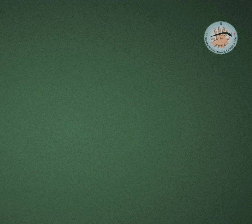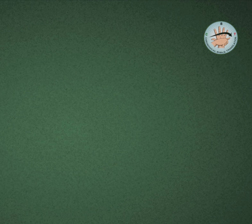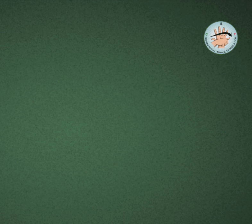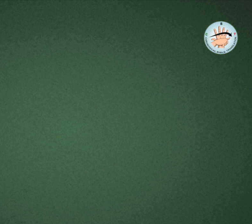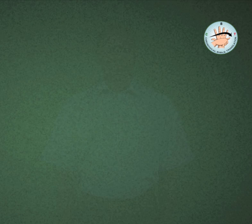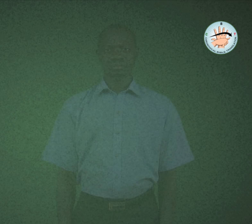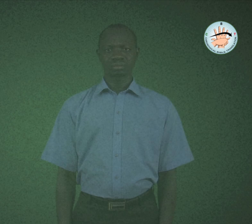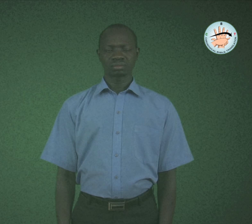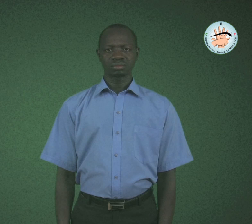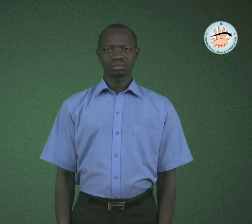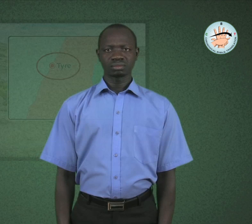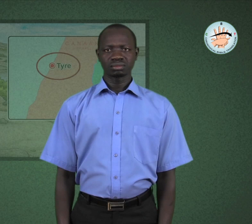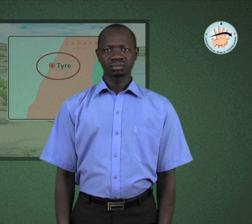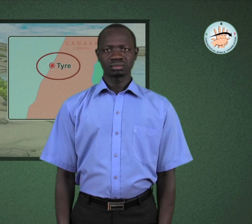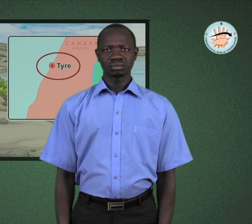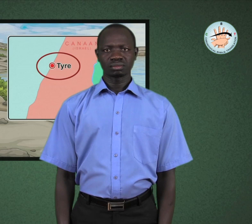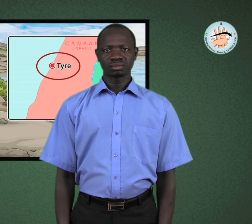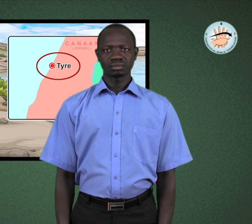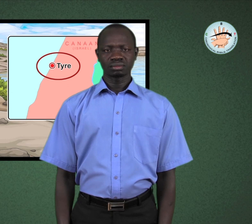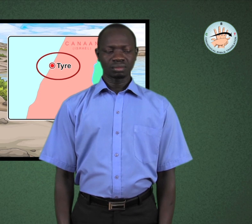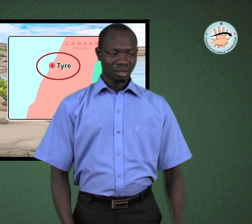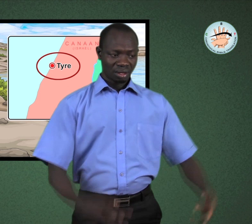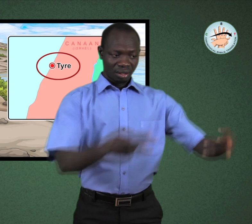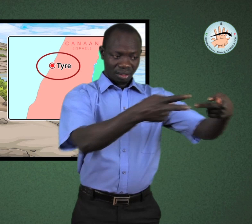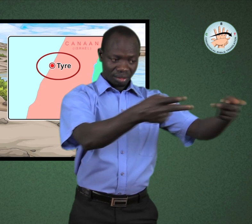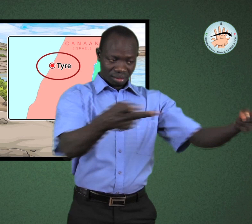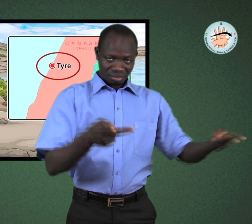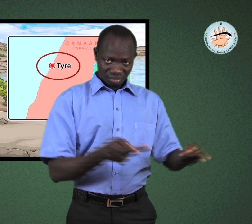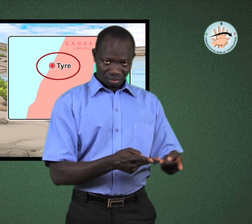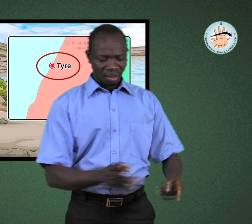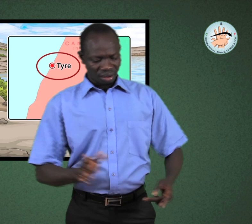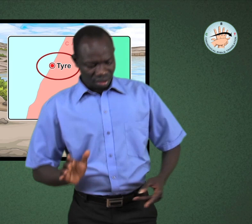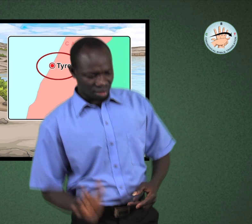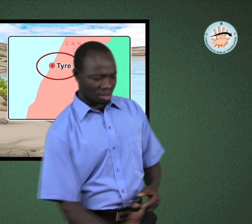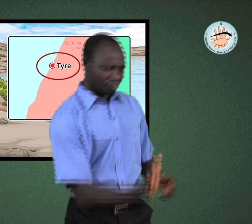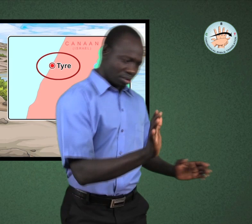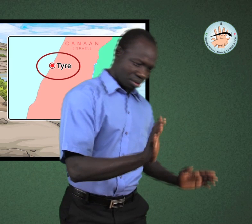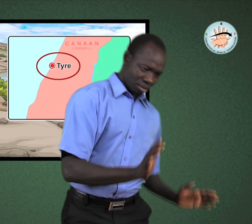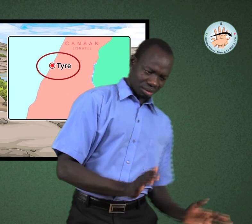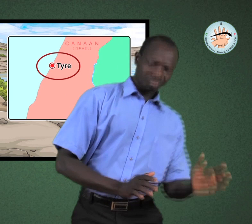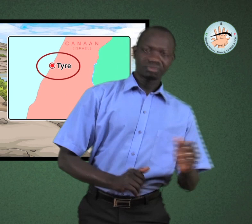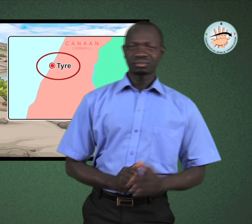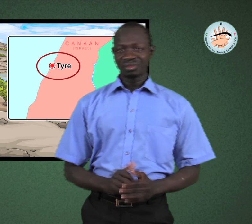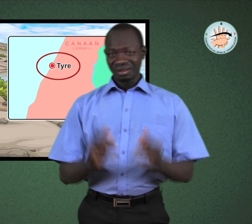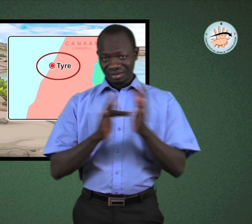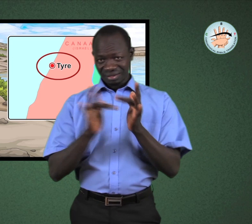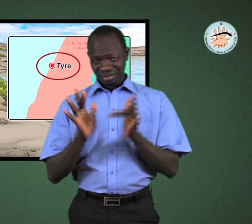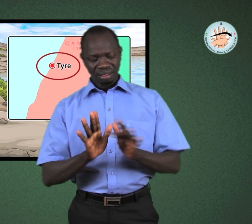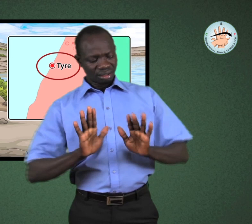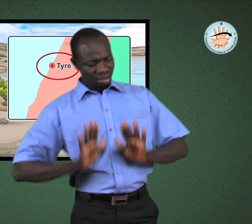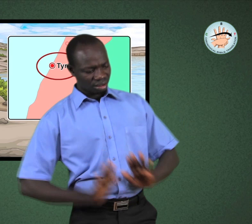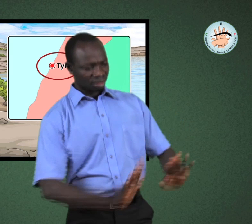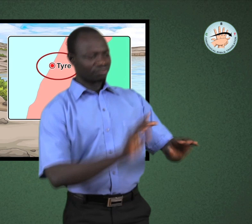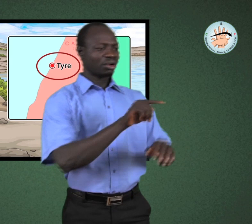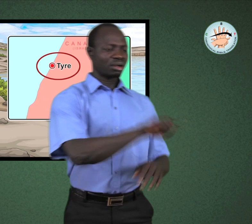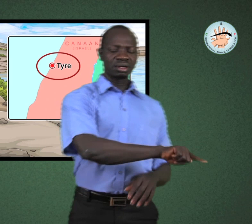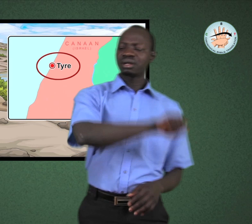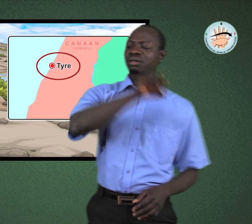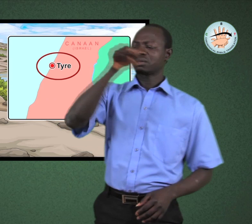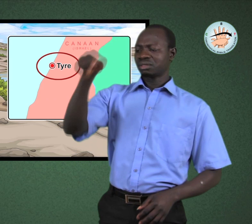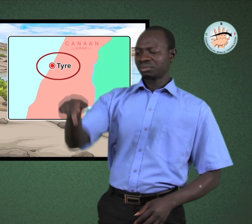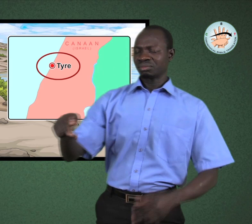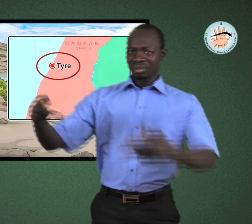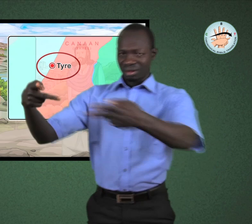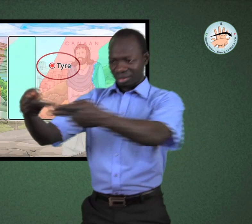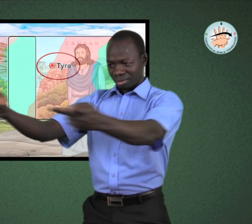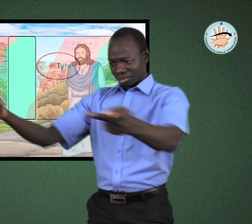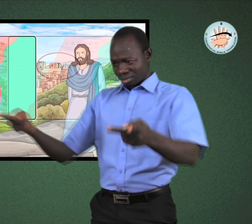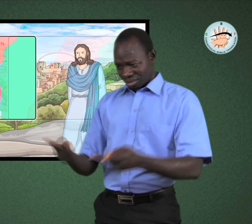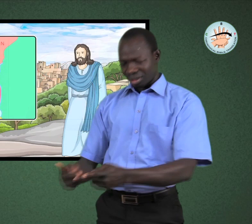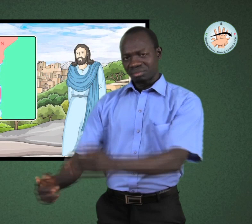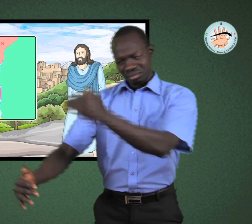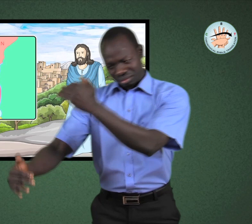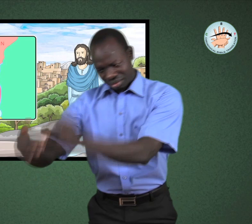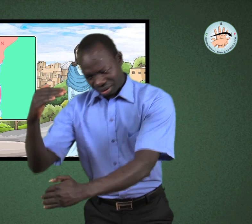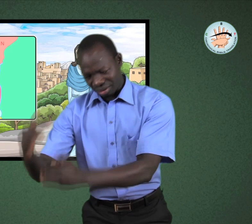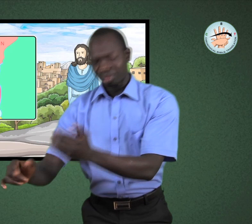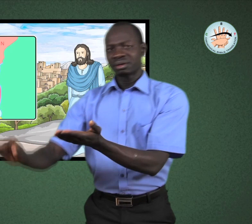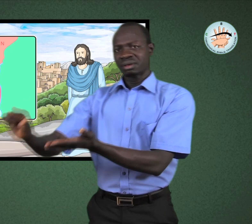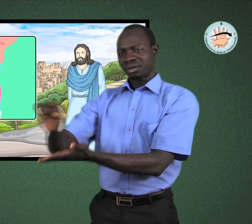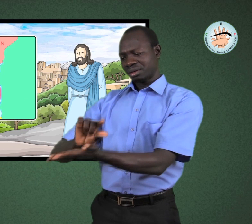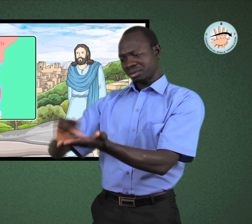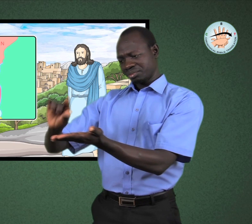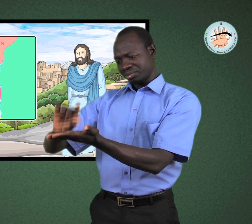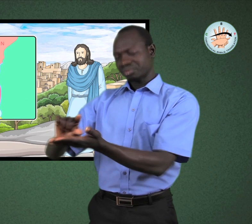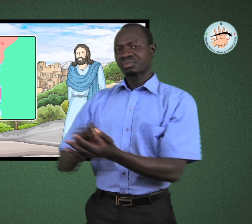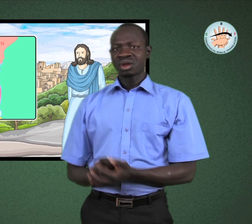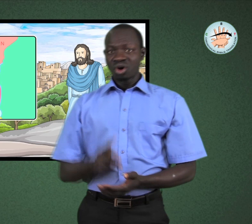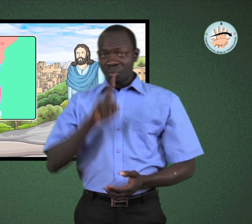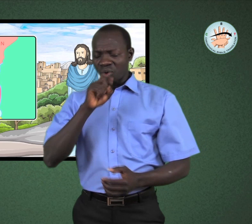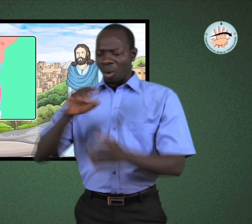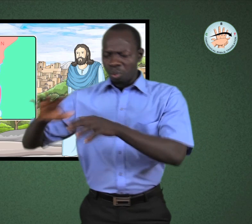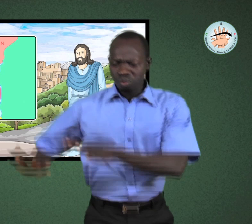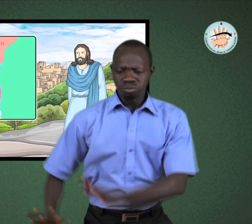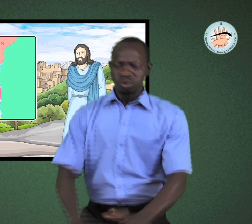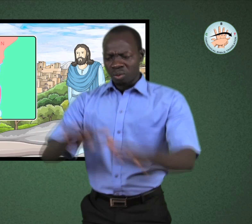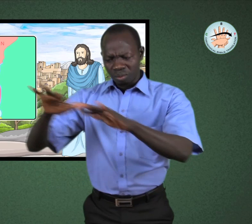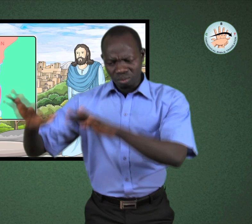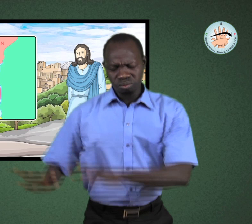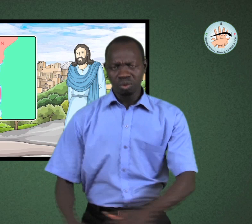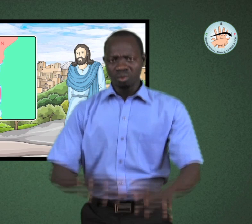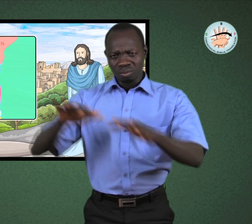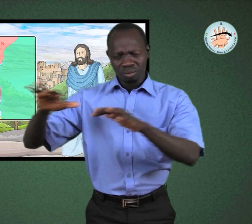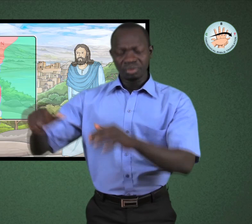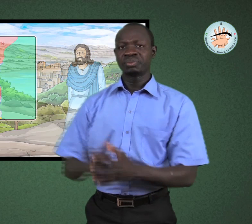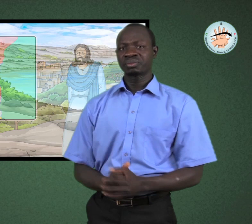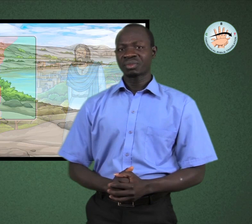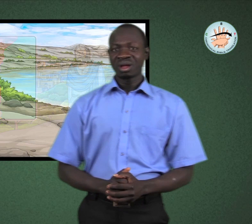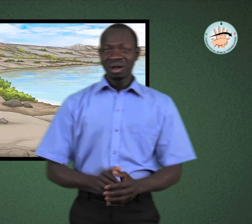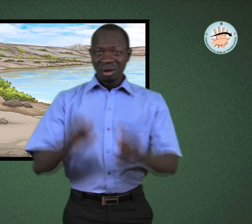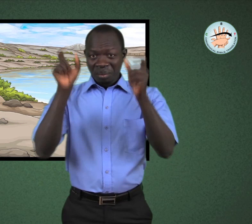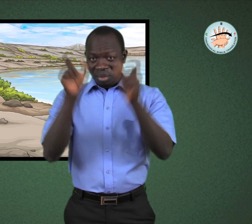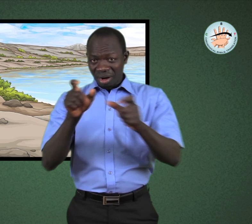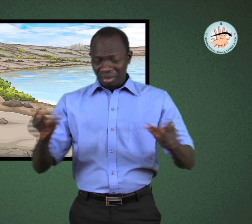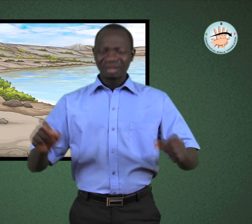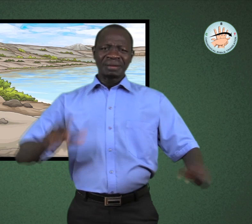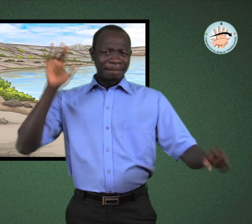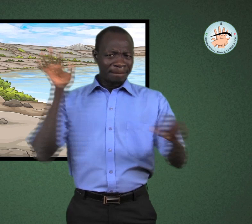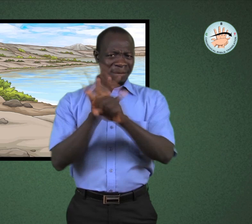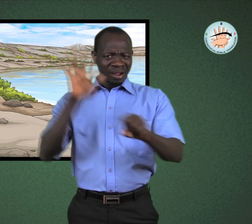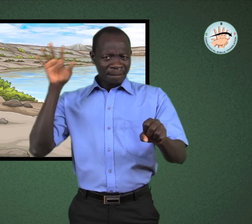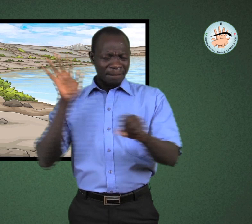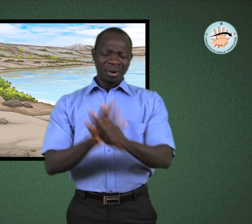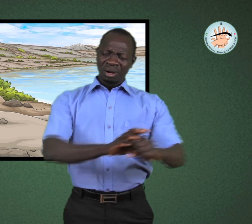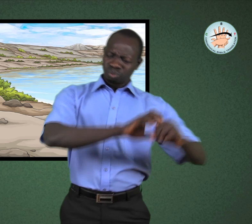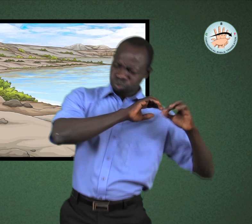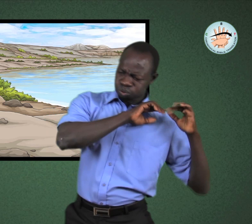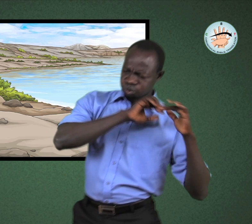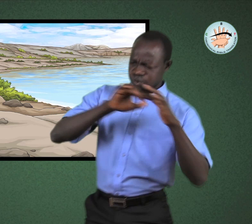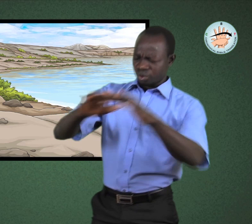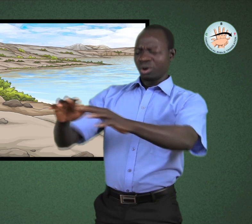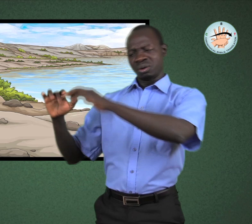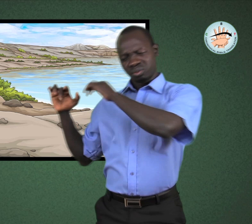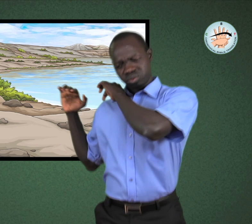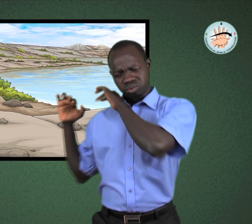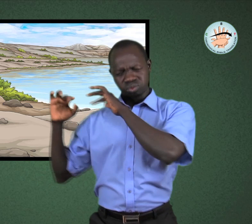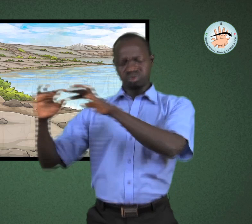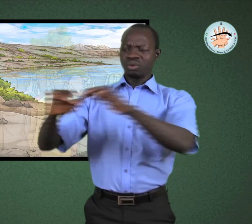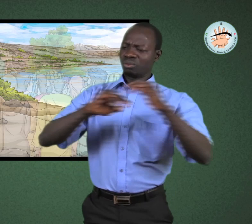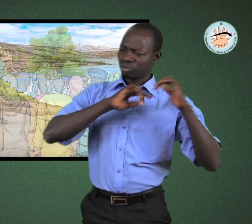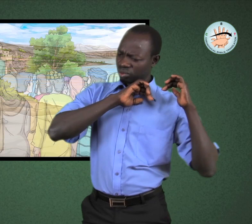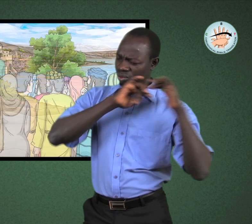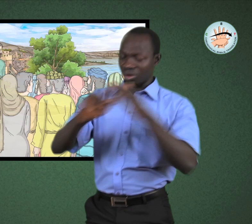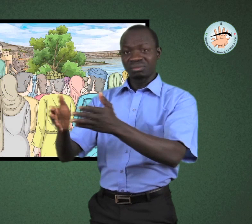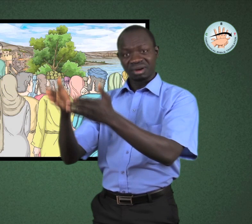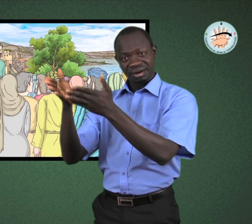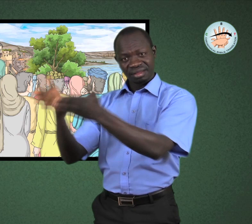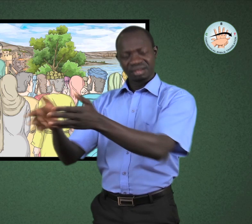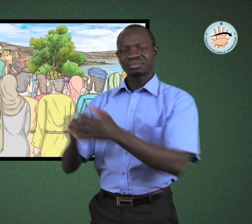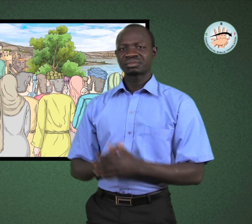Then Jesus left the region of Tyre and went through Sidon to the Sea of Galilee and into the region of the Decapolis.